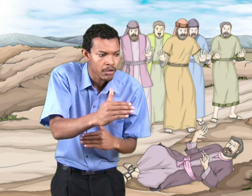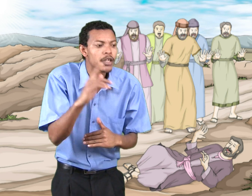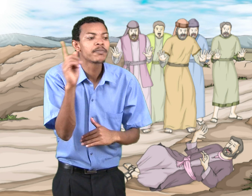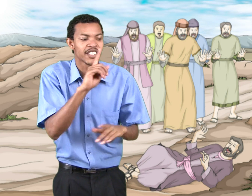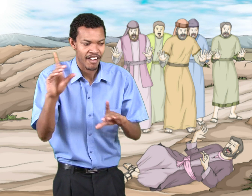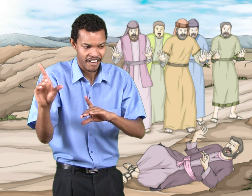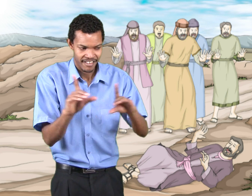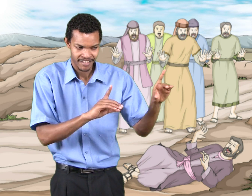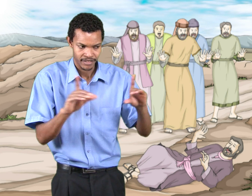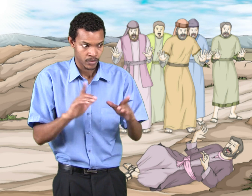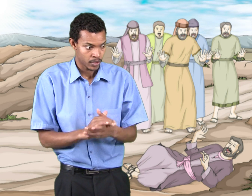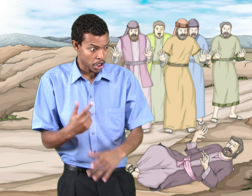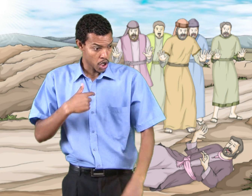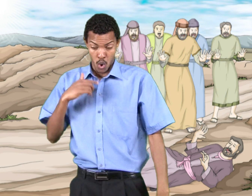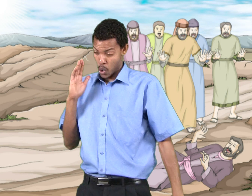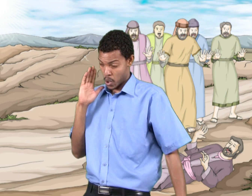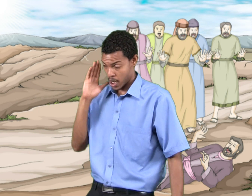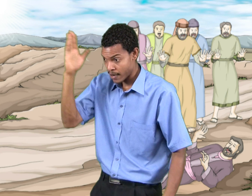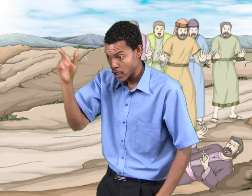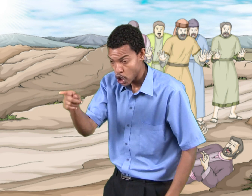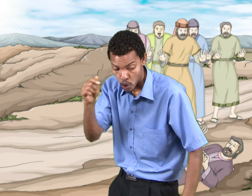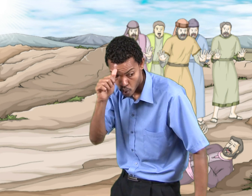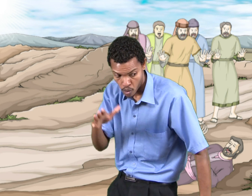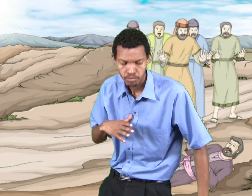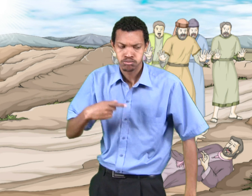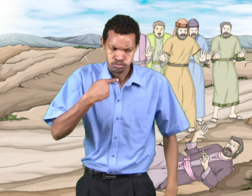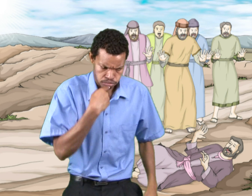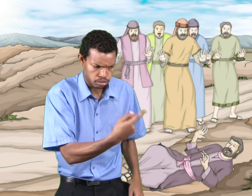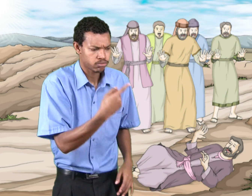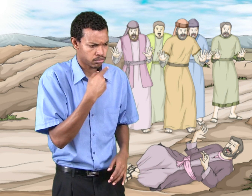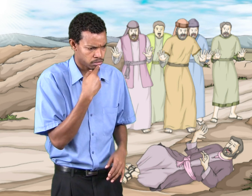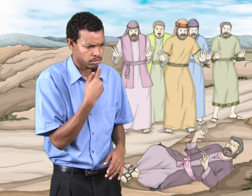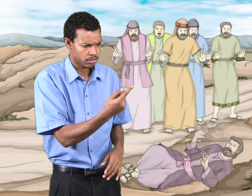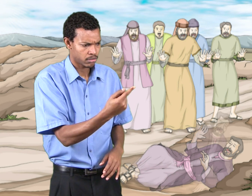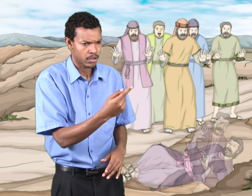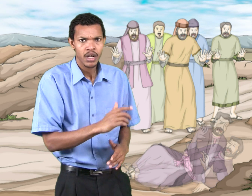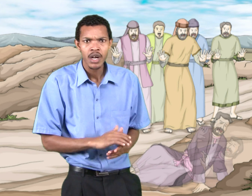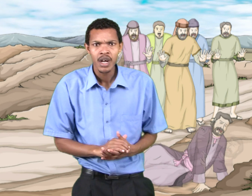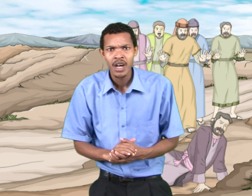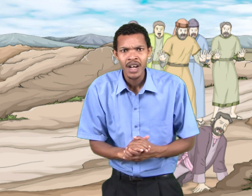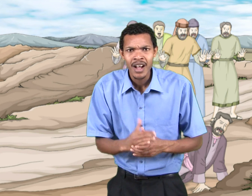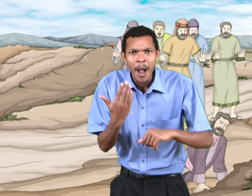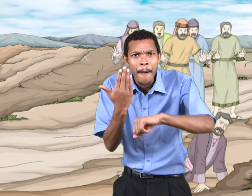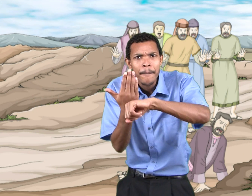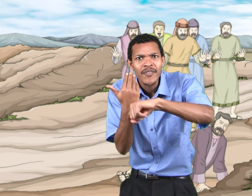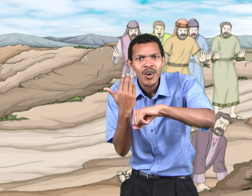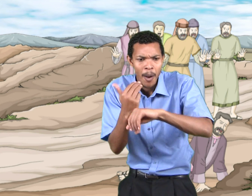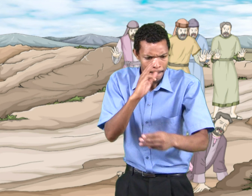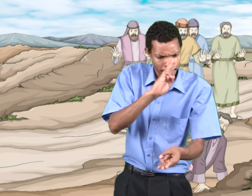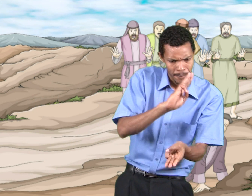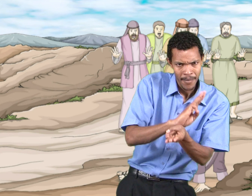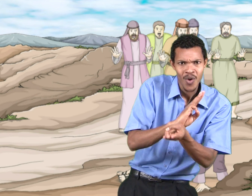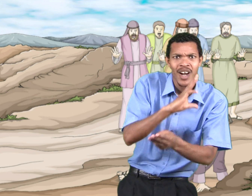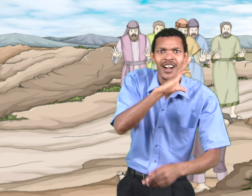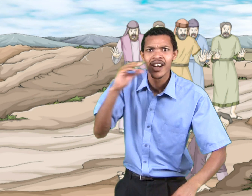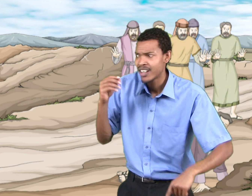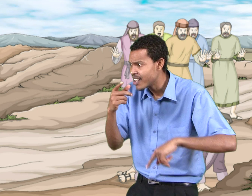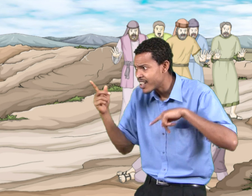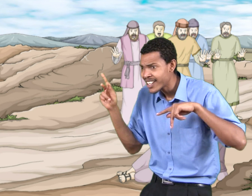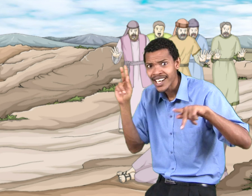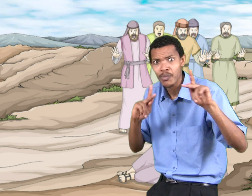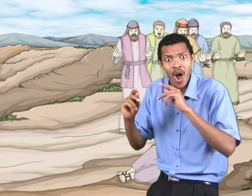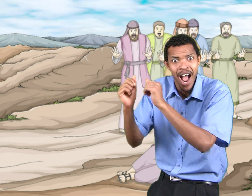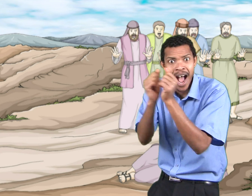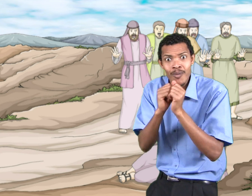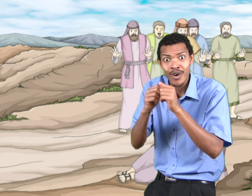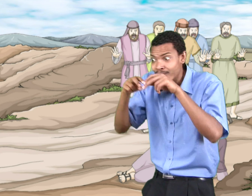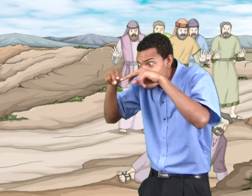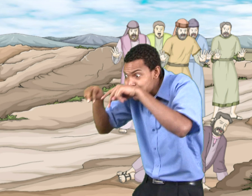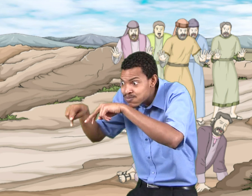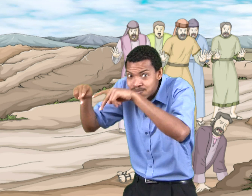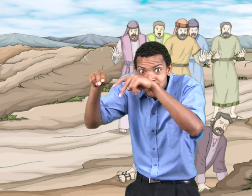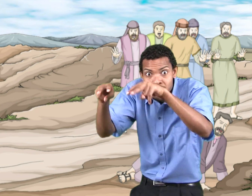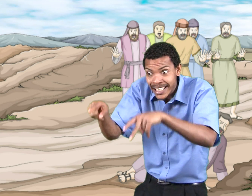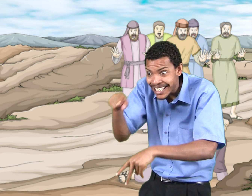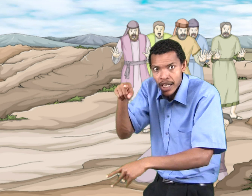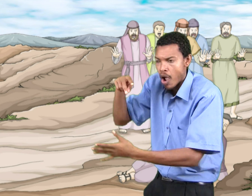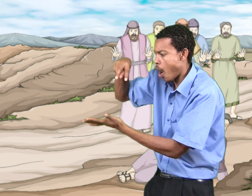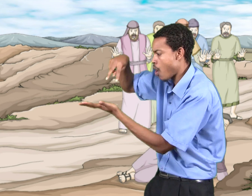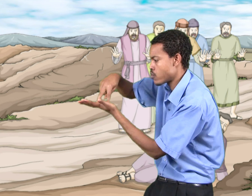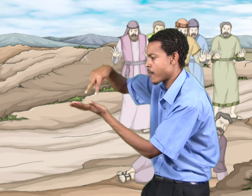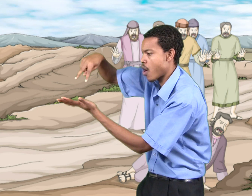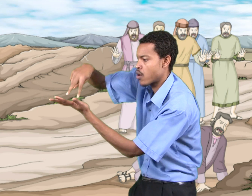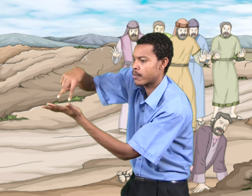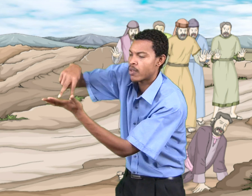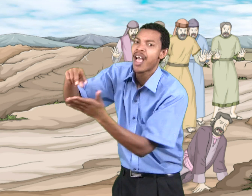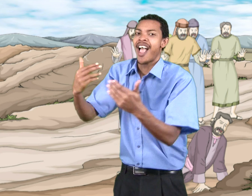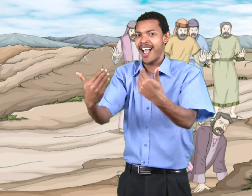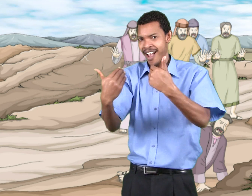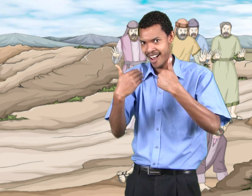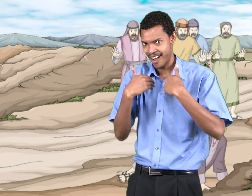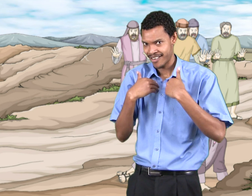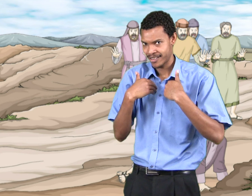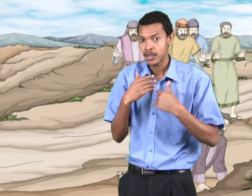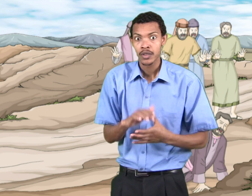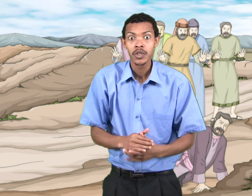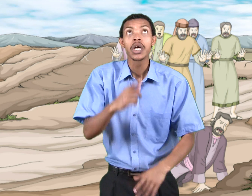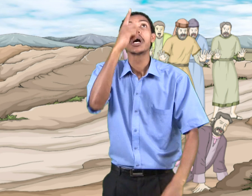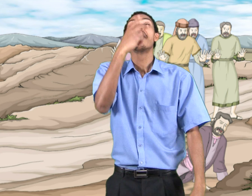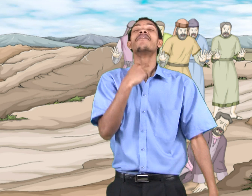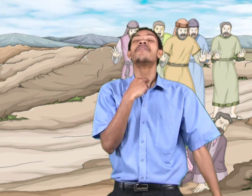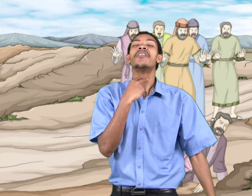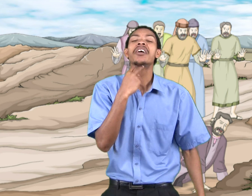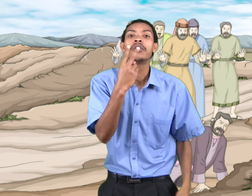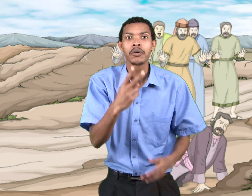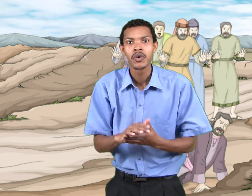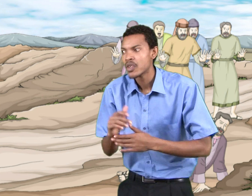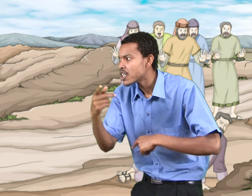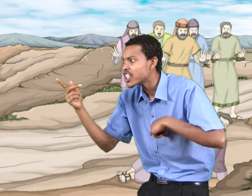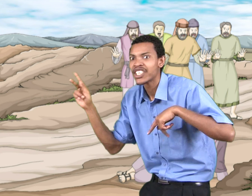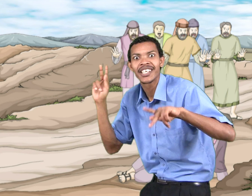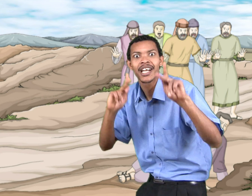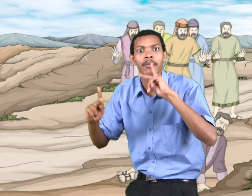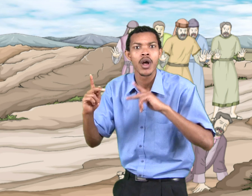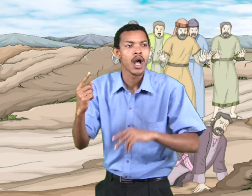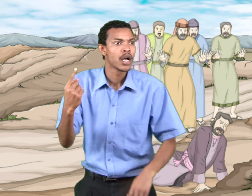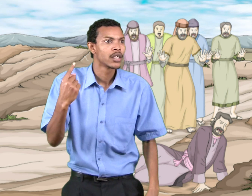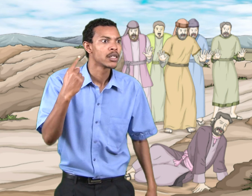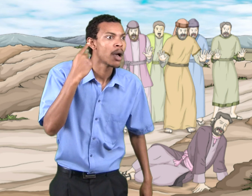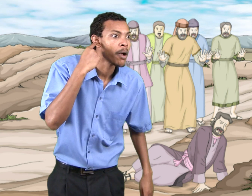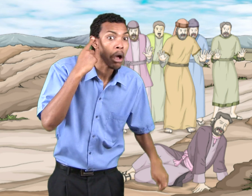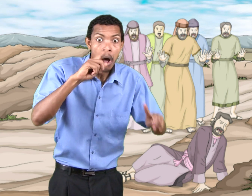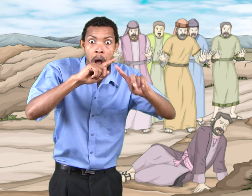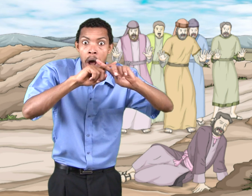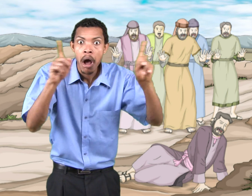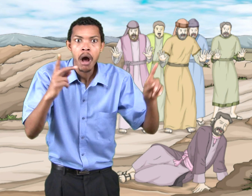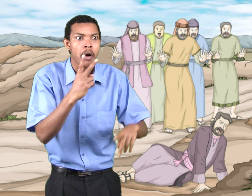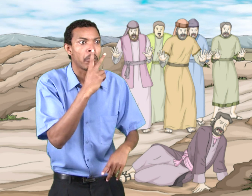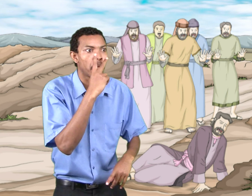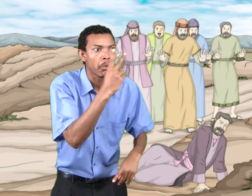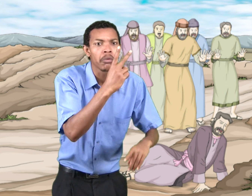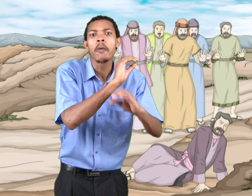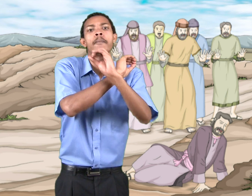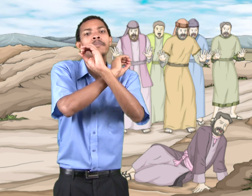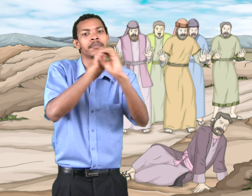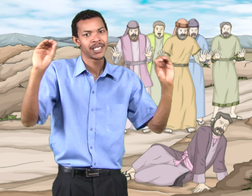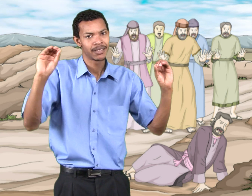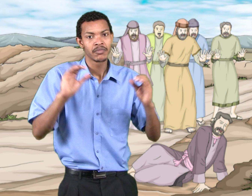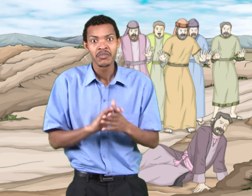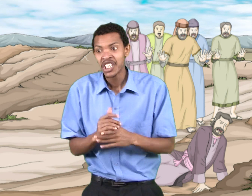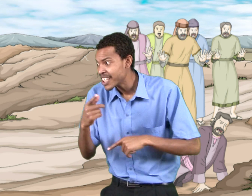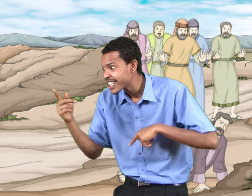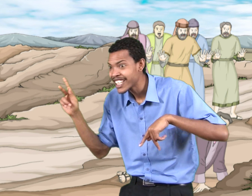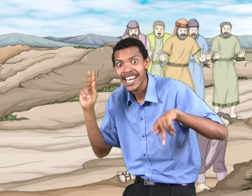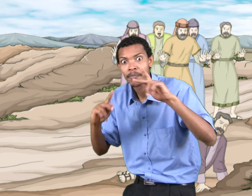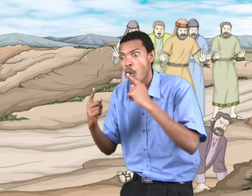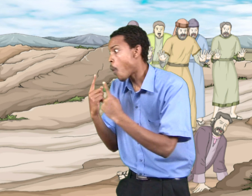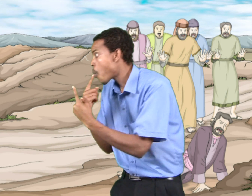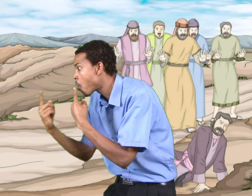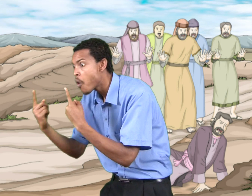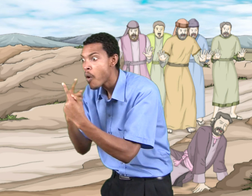The men traveling with Saul stood there speechless. They heard the voice but did not see anyone.